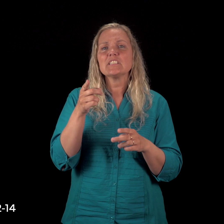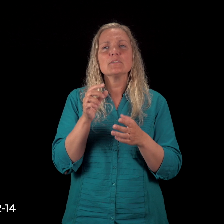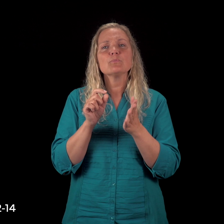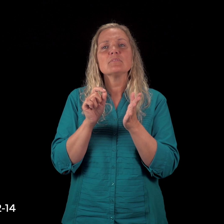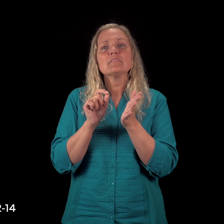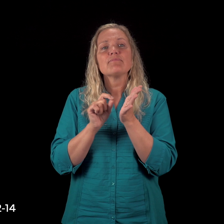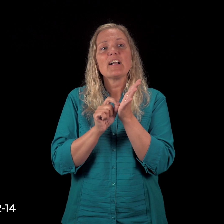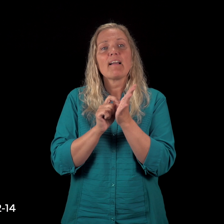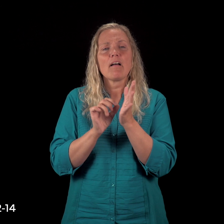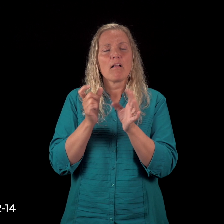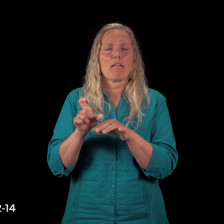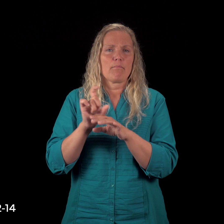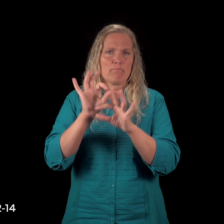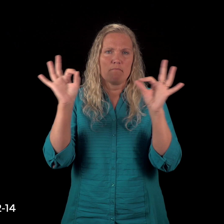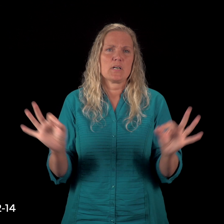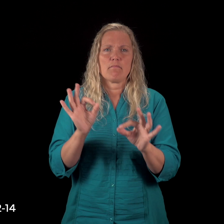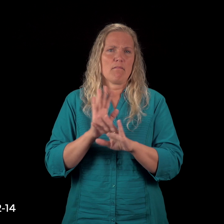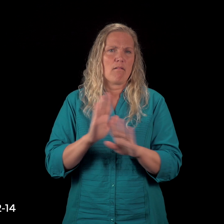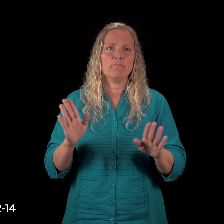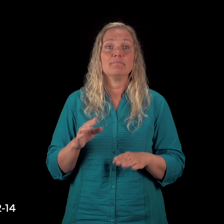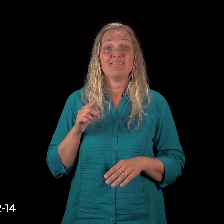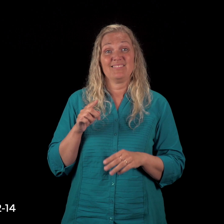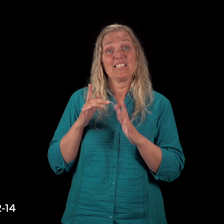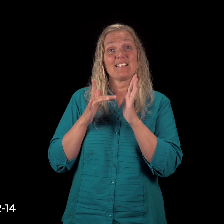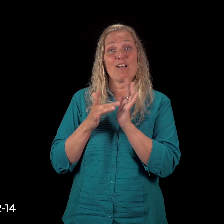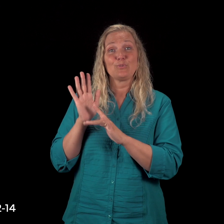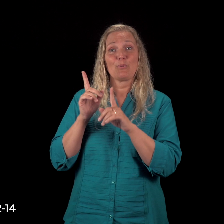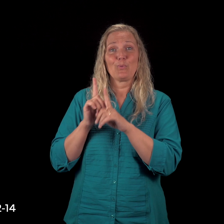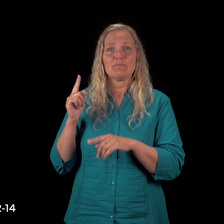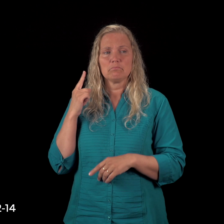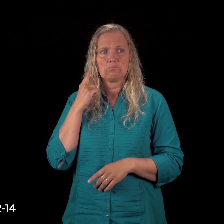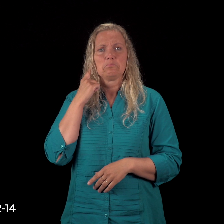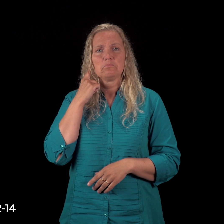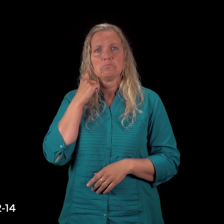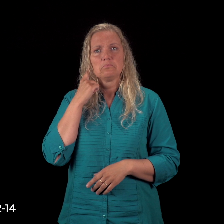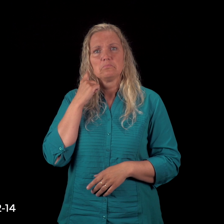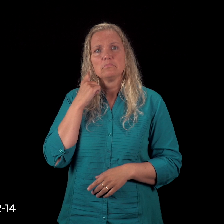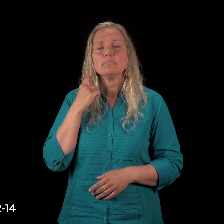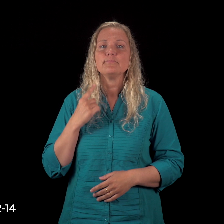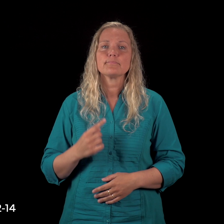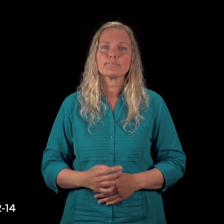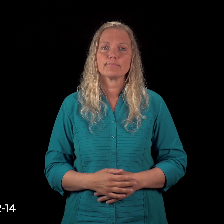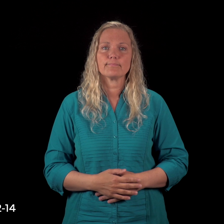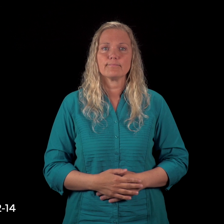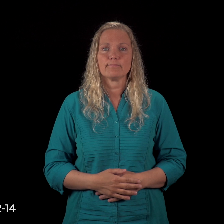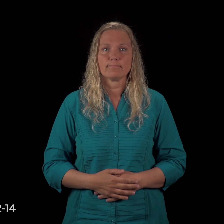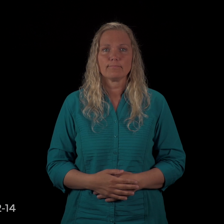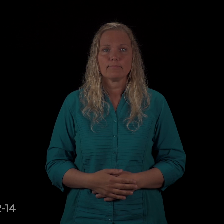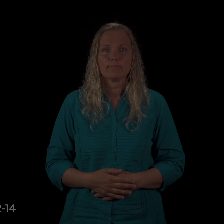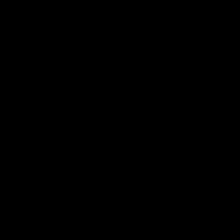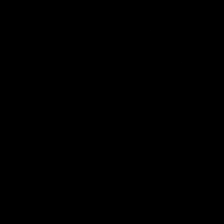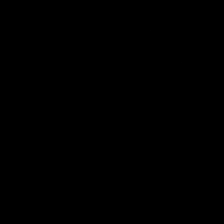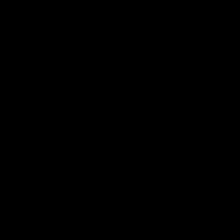And His disciples heard this statement.